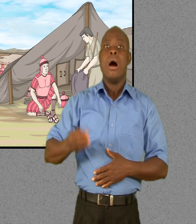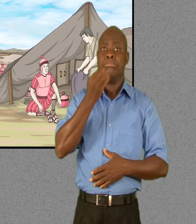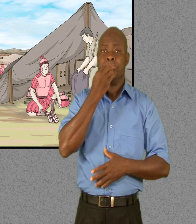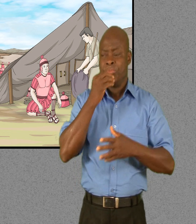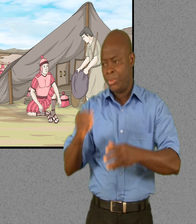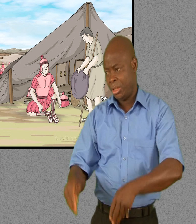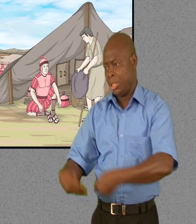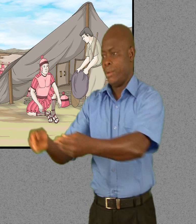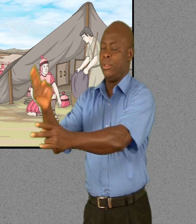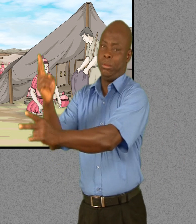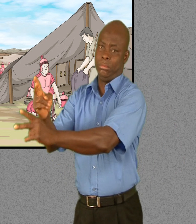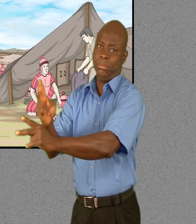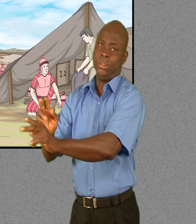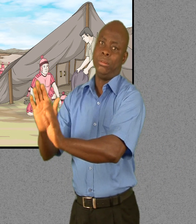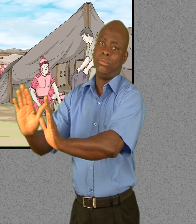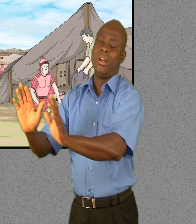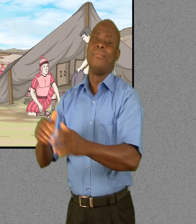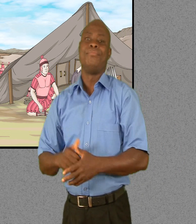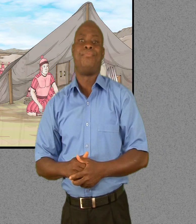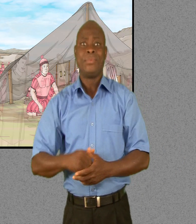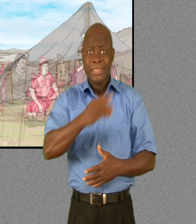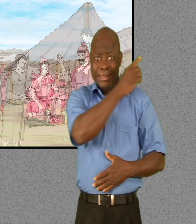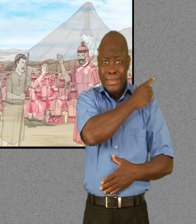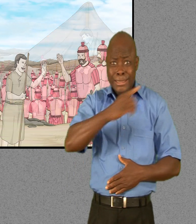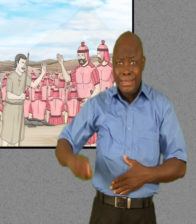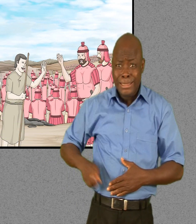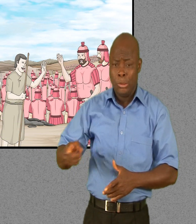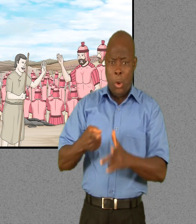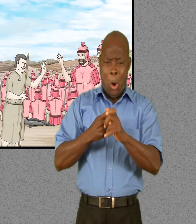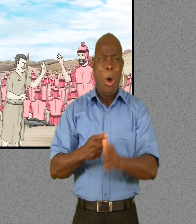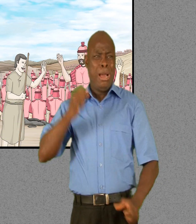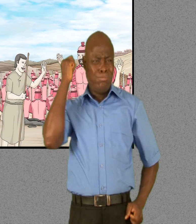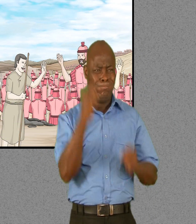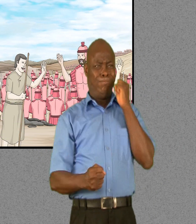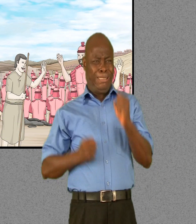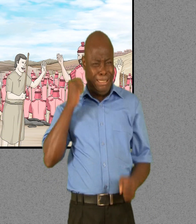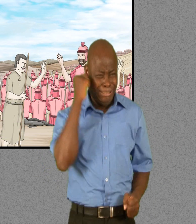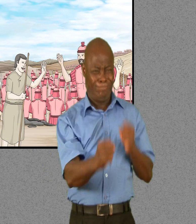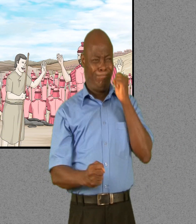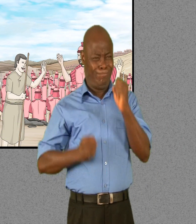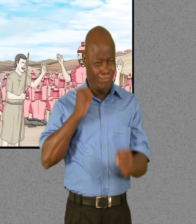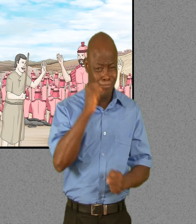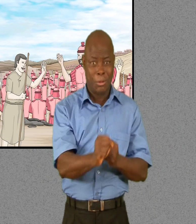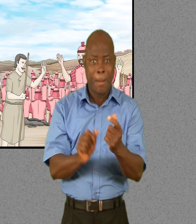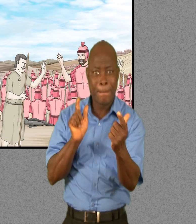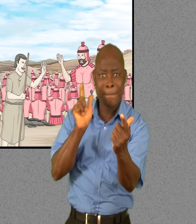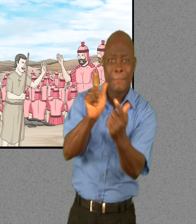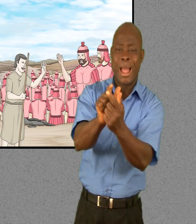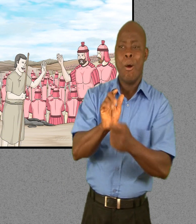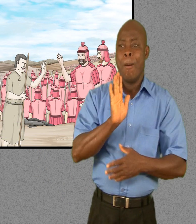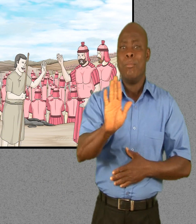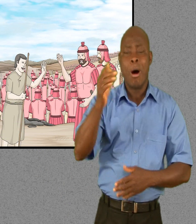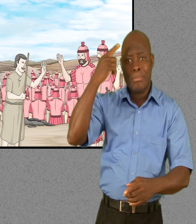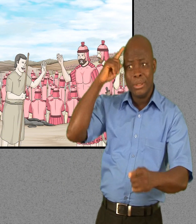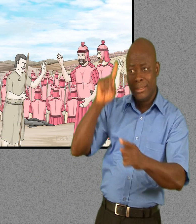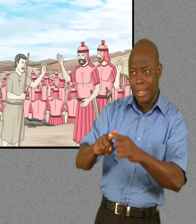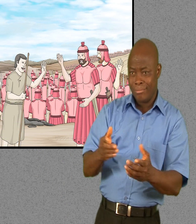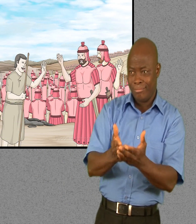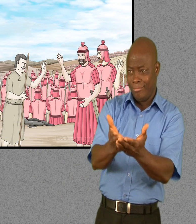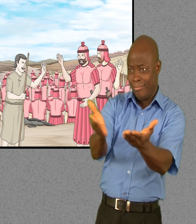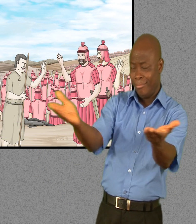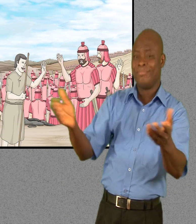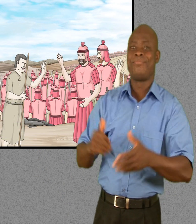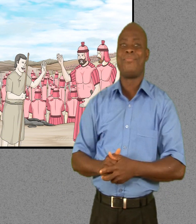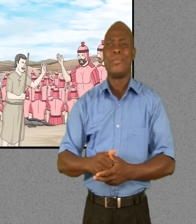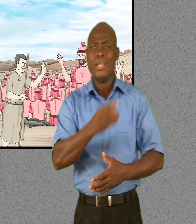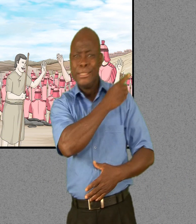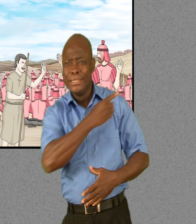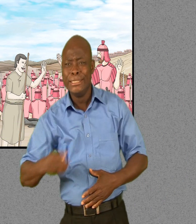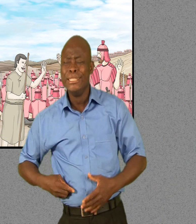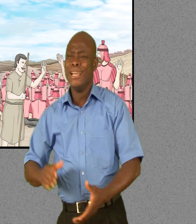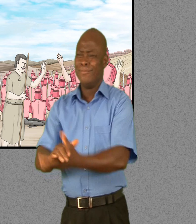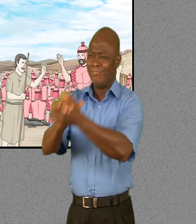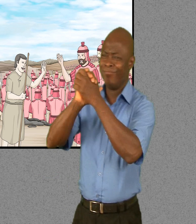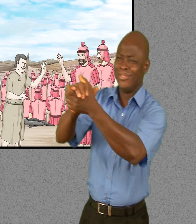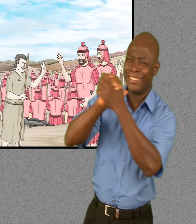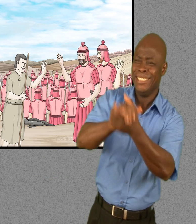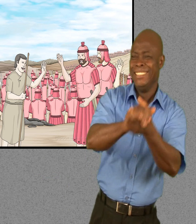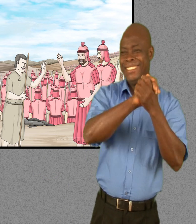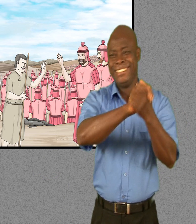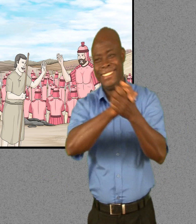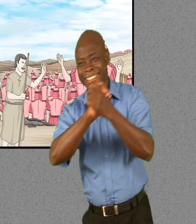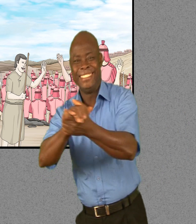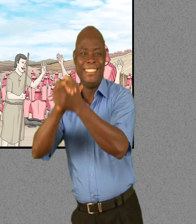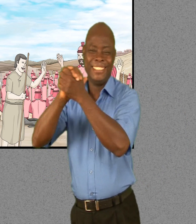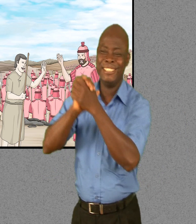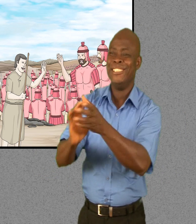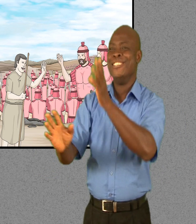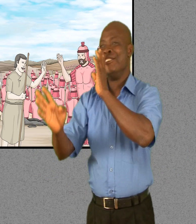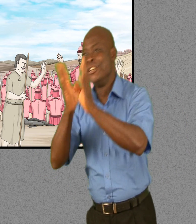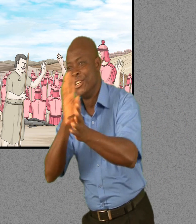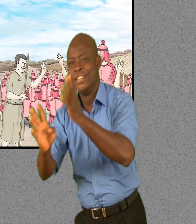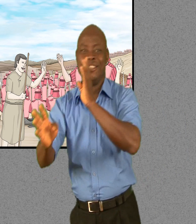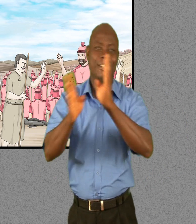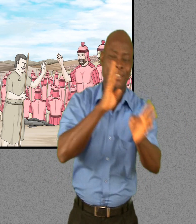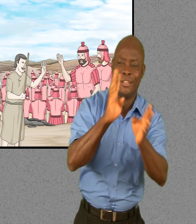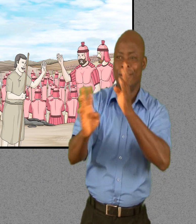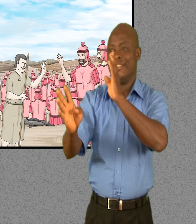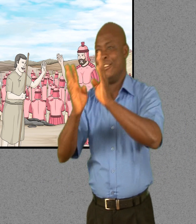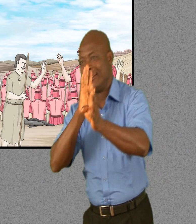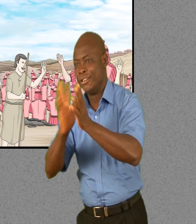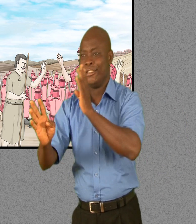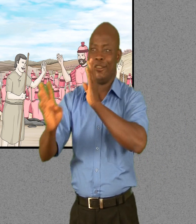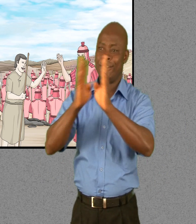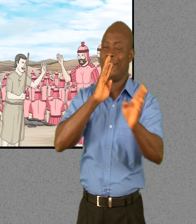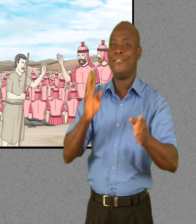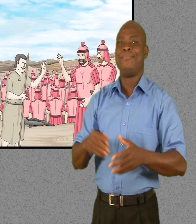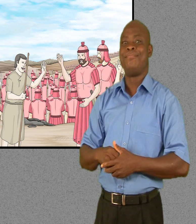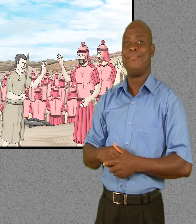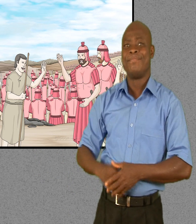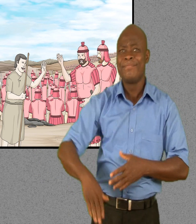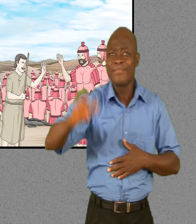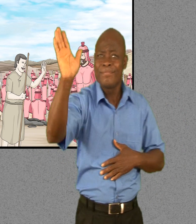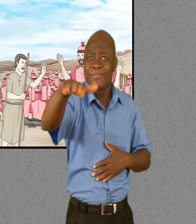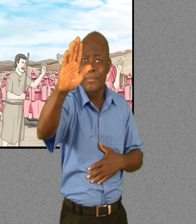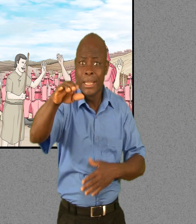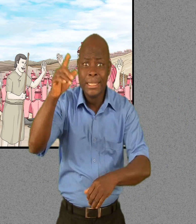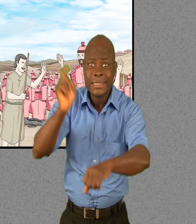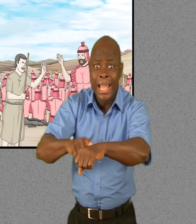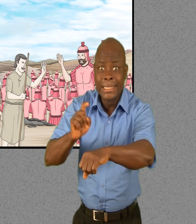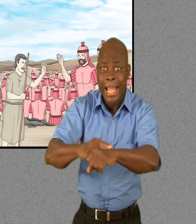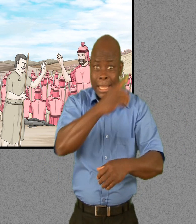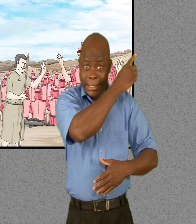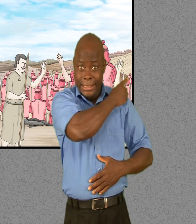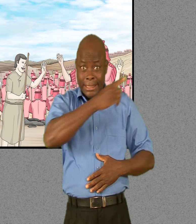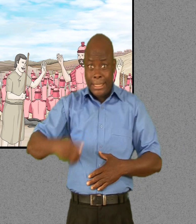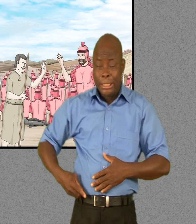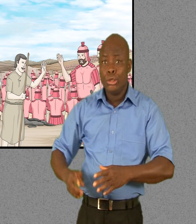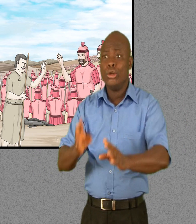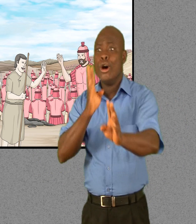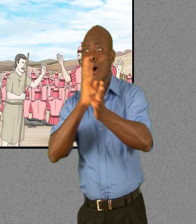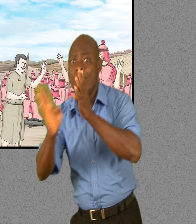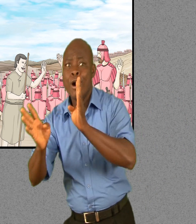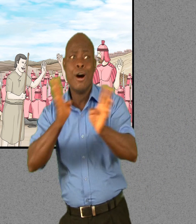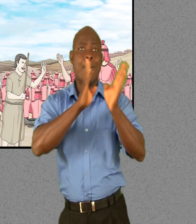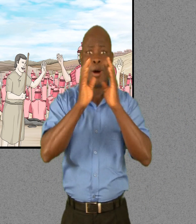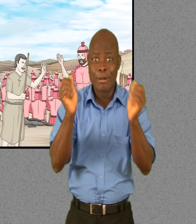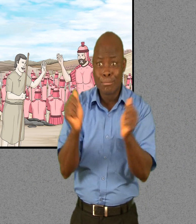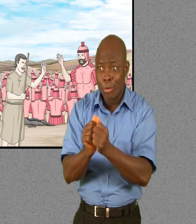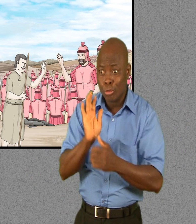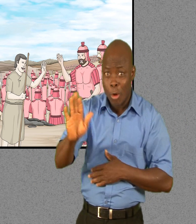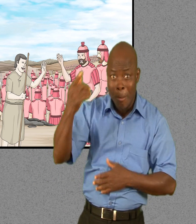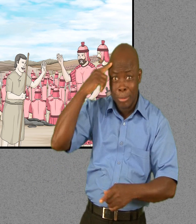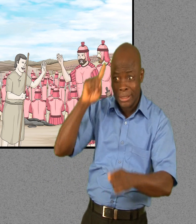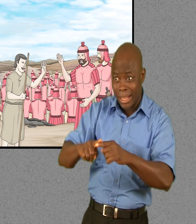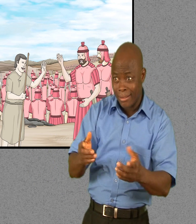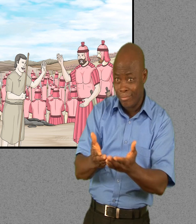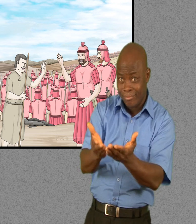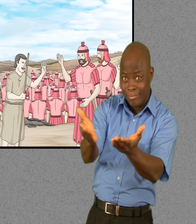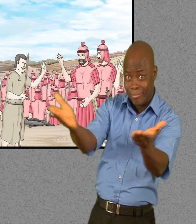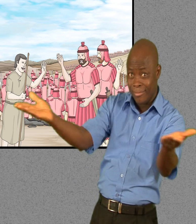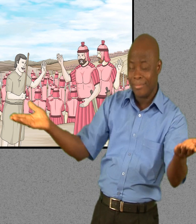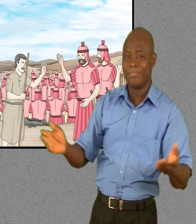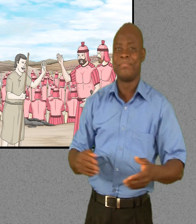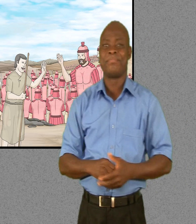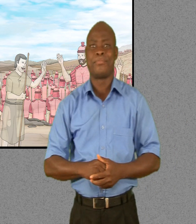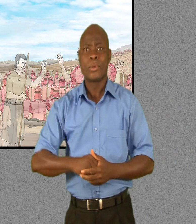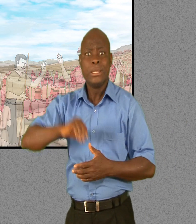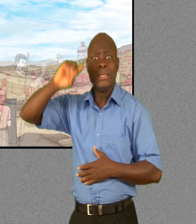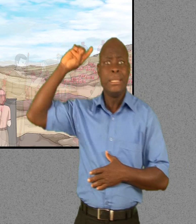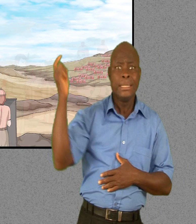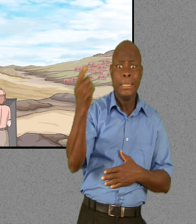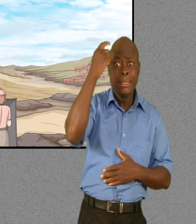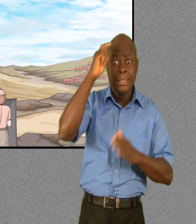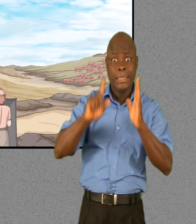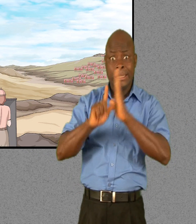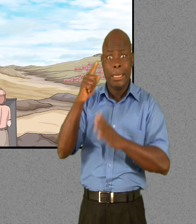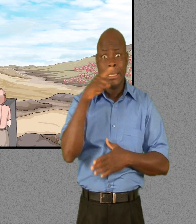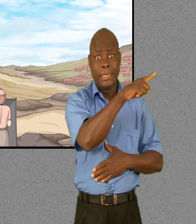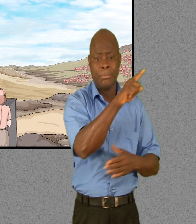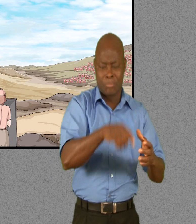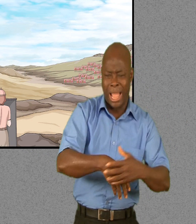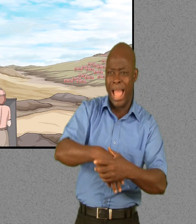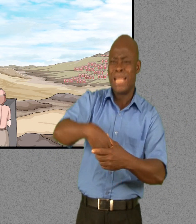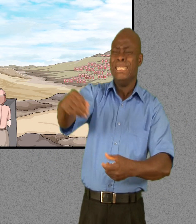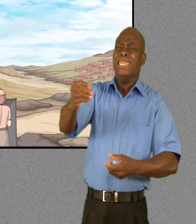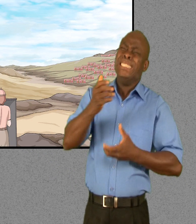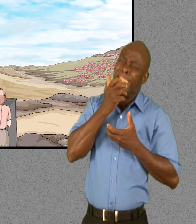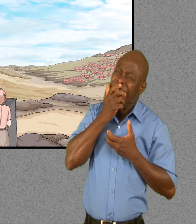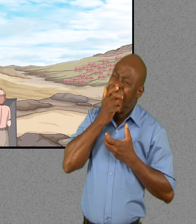When he arrived, he asked his brothers how they were doing.